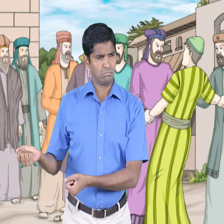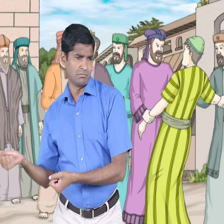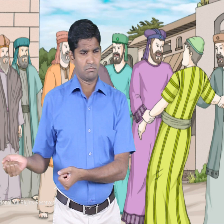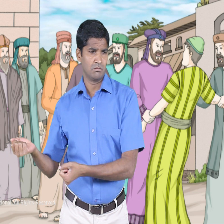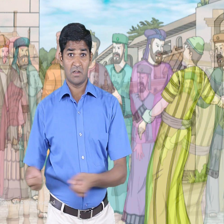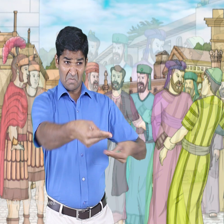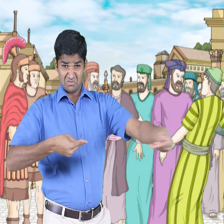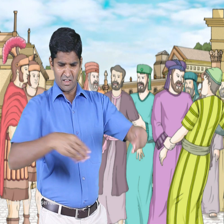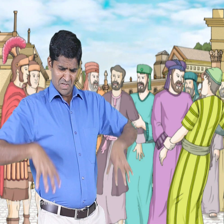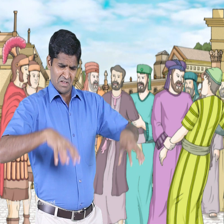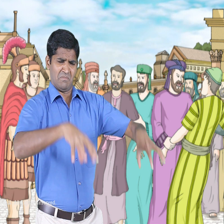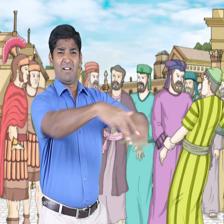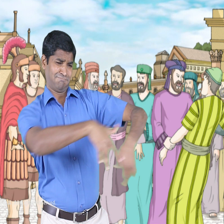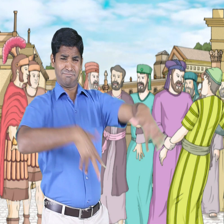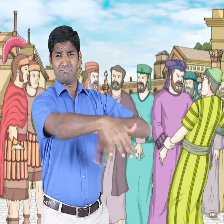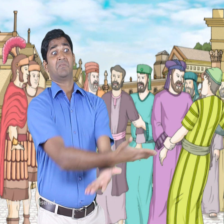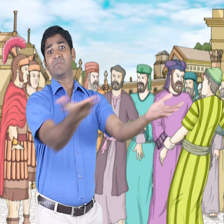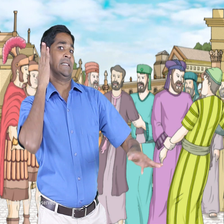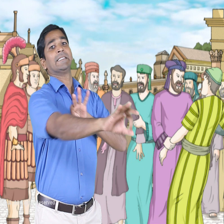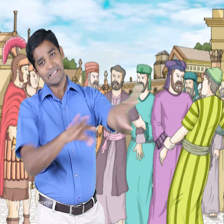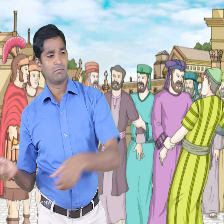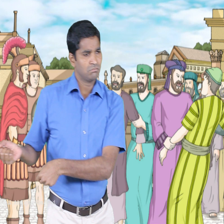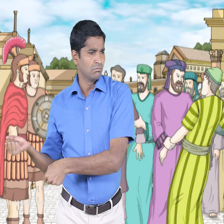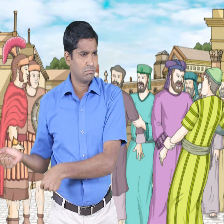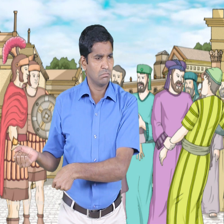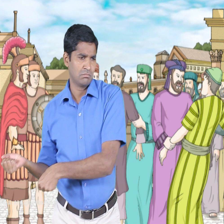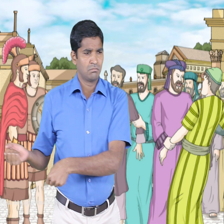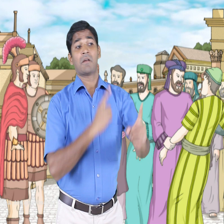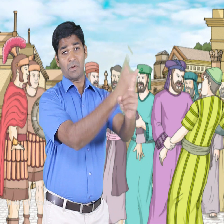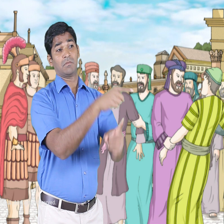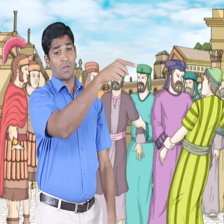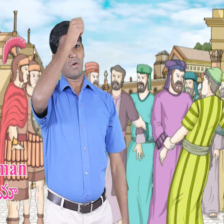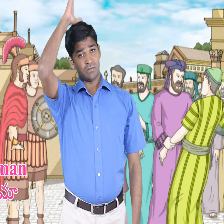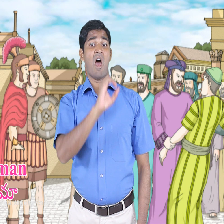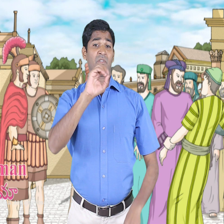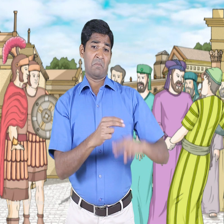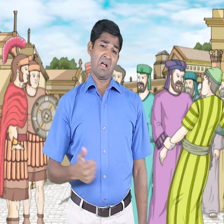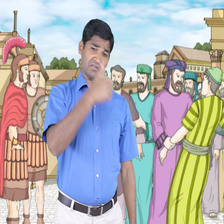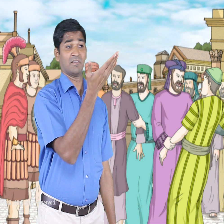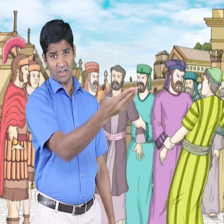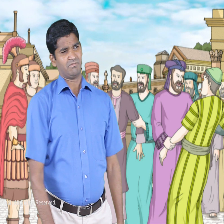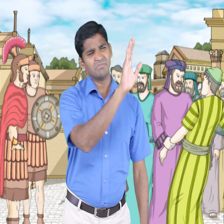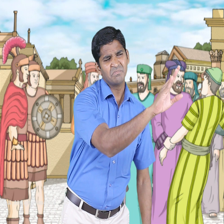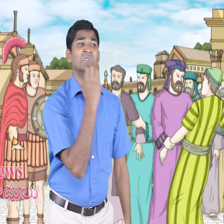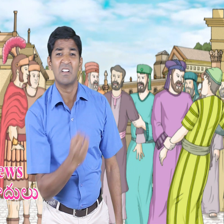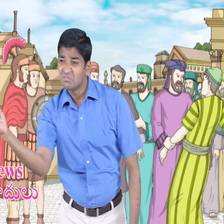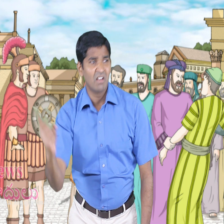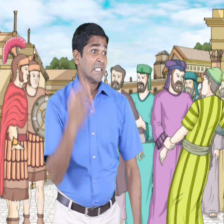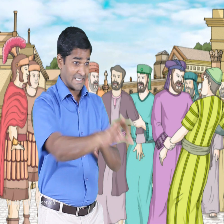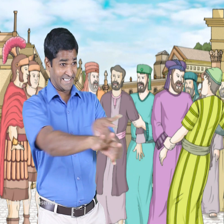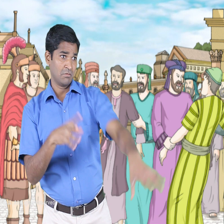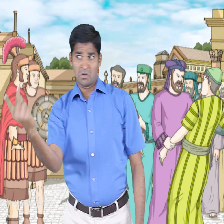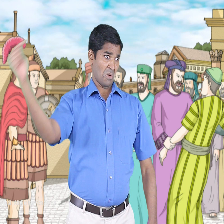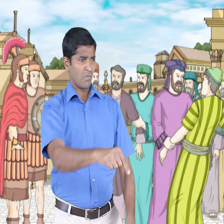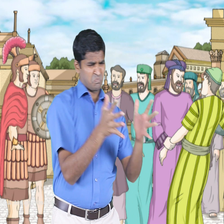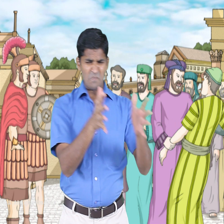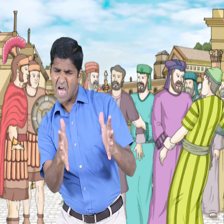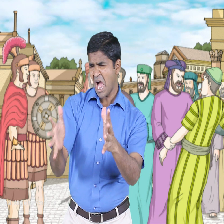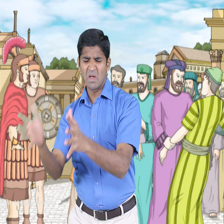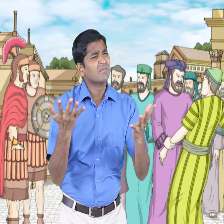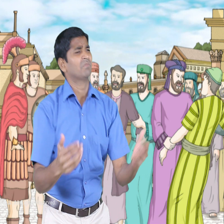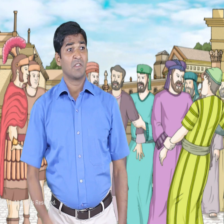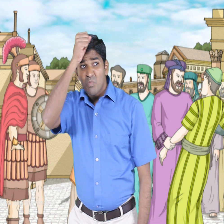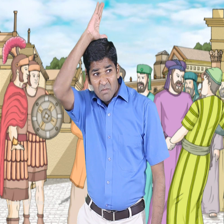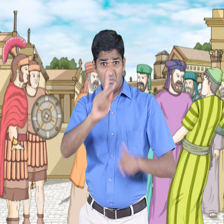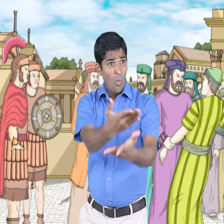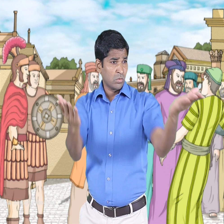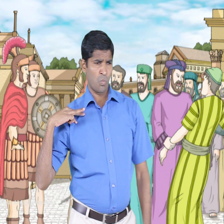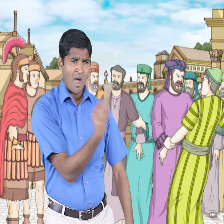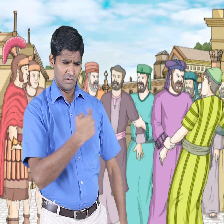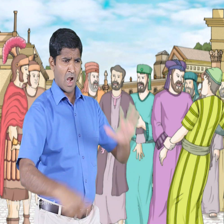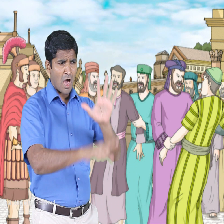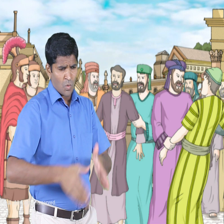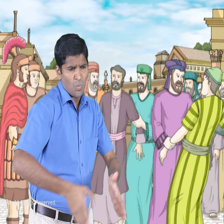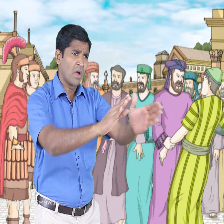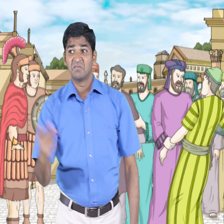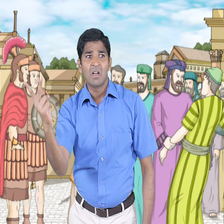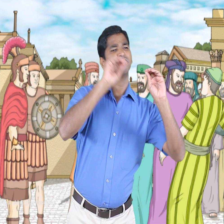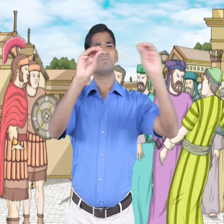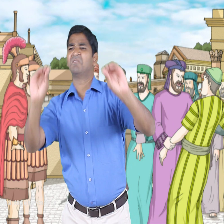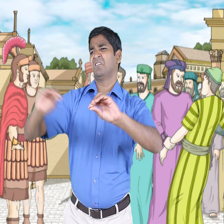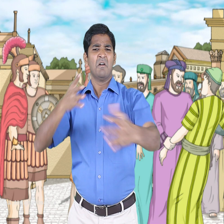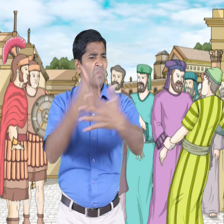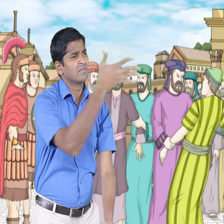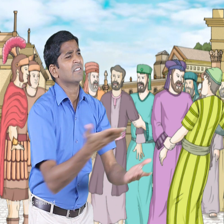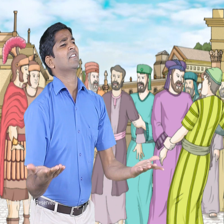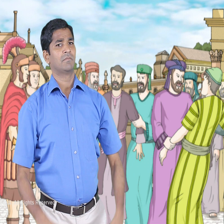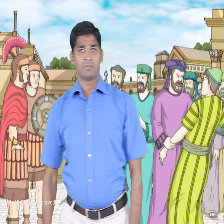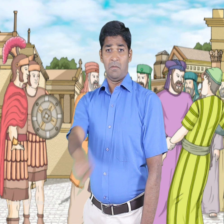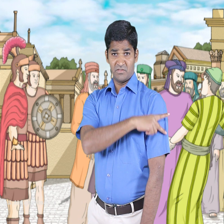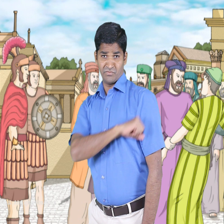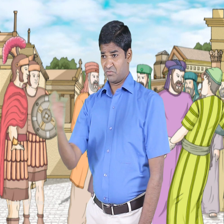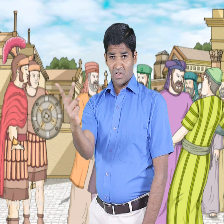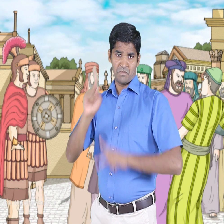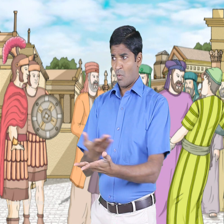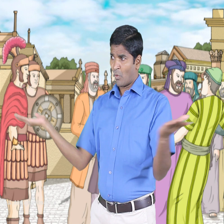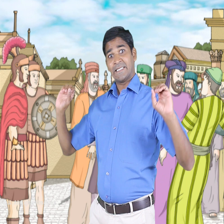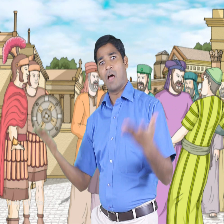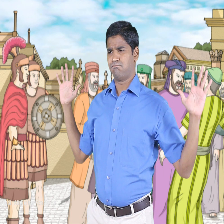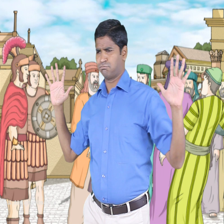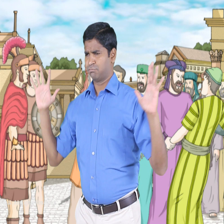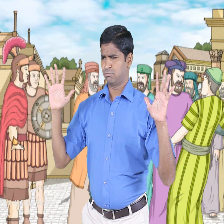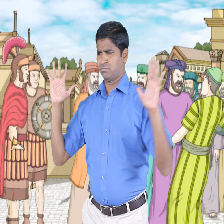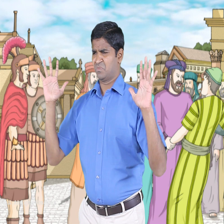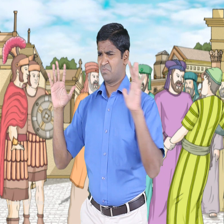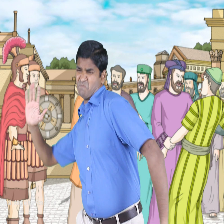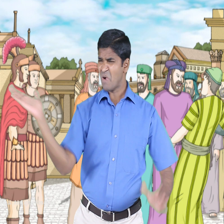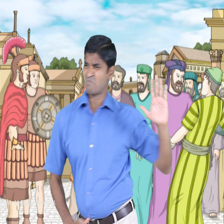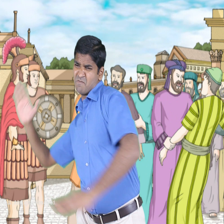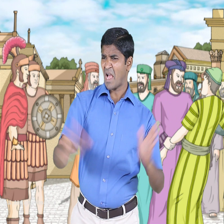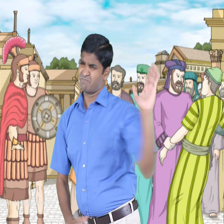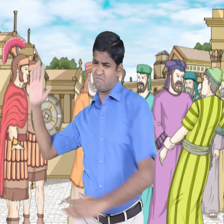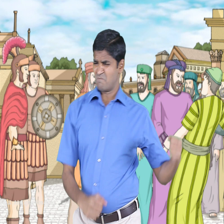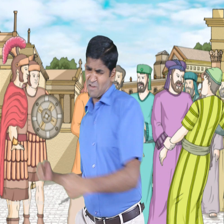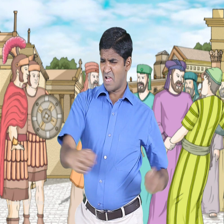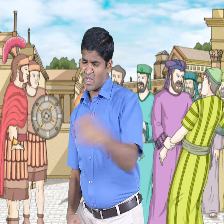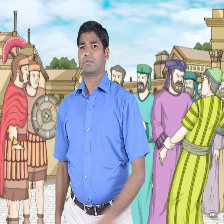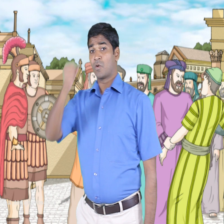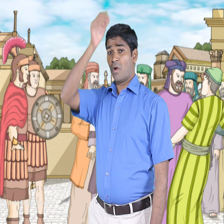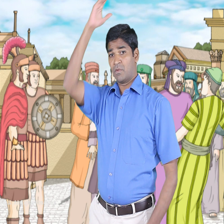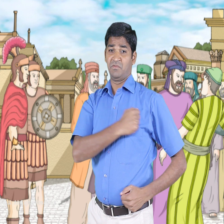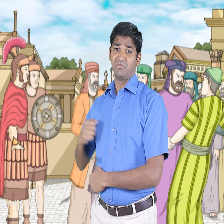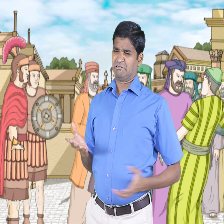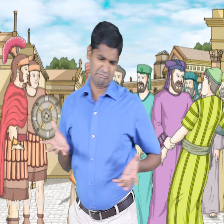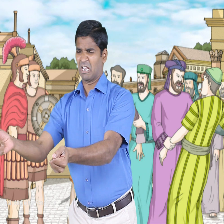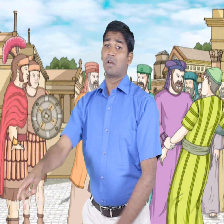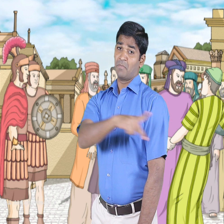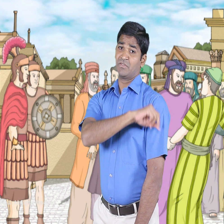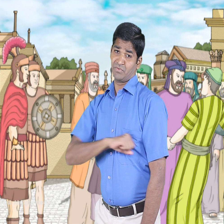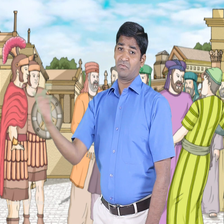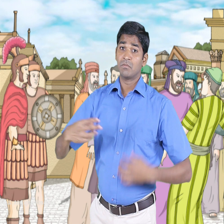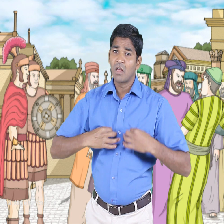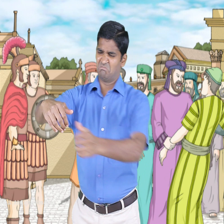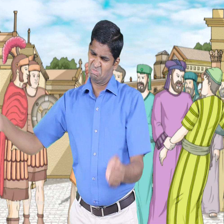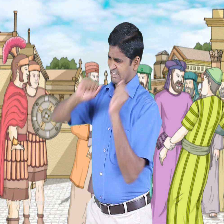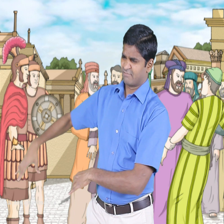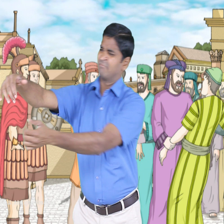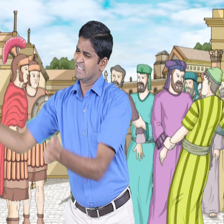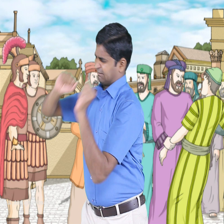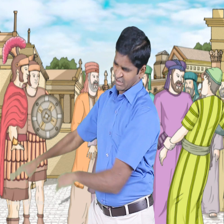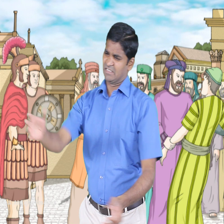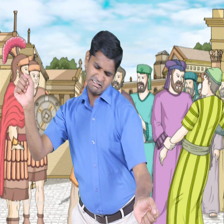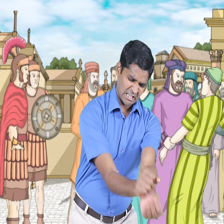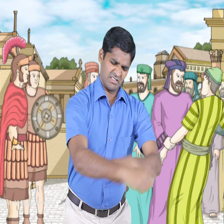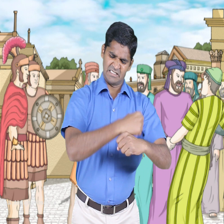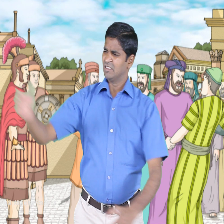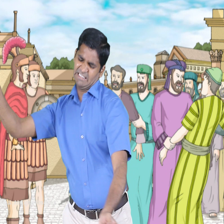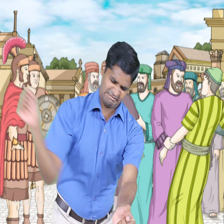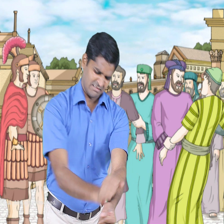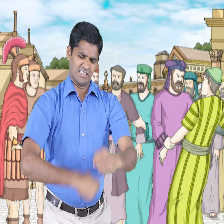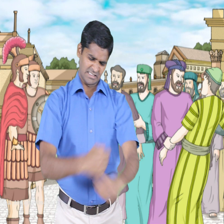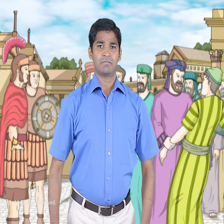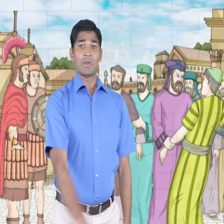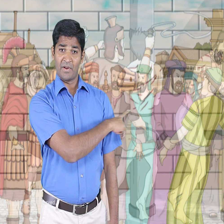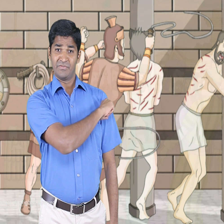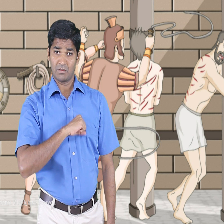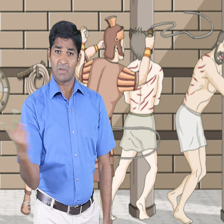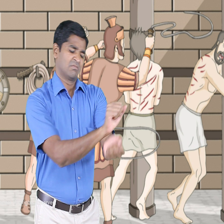They brought them to the magistrates and said, “These men are Jews and are throwing our city into turmoil by promoting customs that are unlawful for us Romans to adopt or practice.”